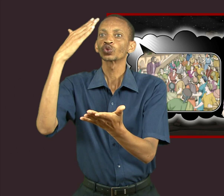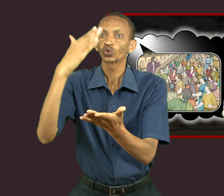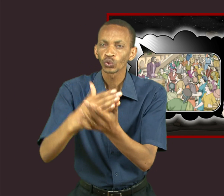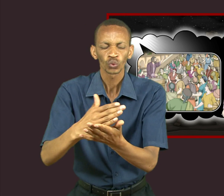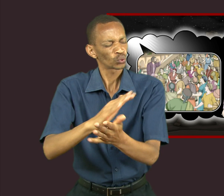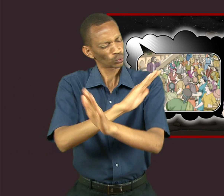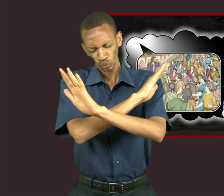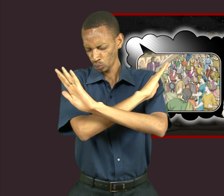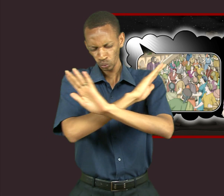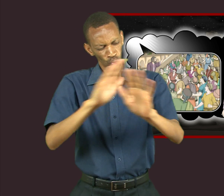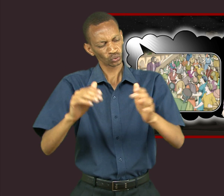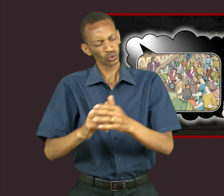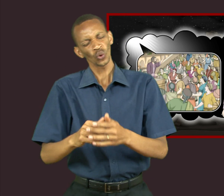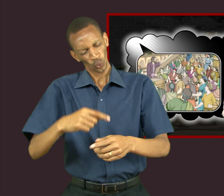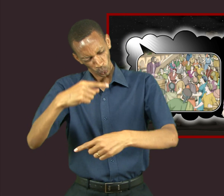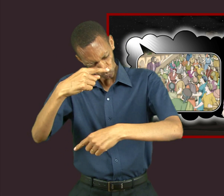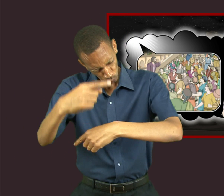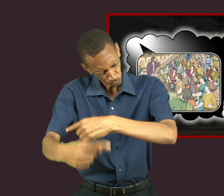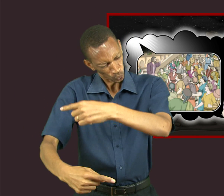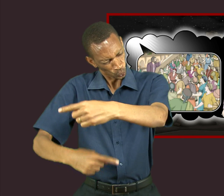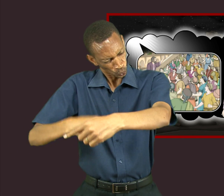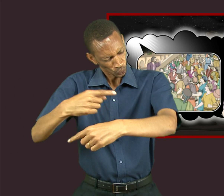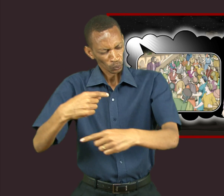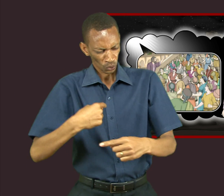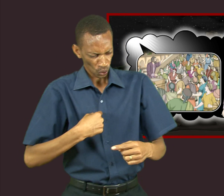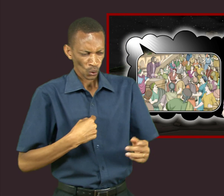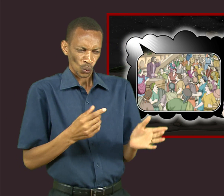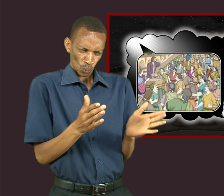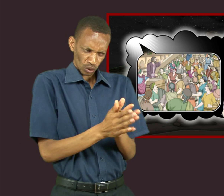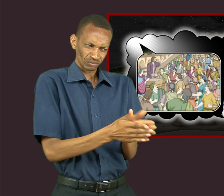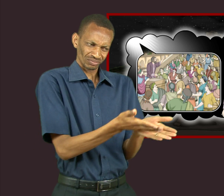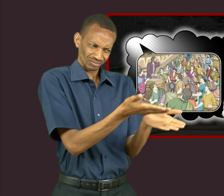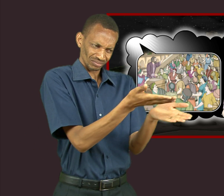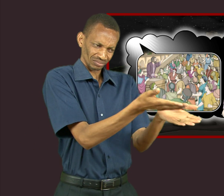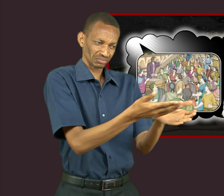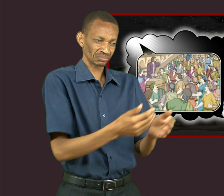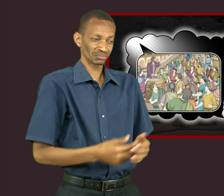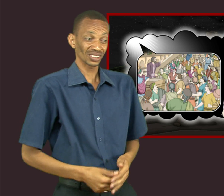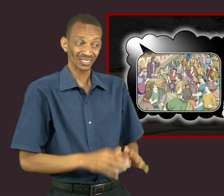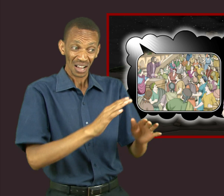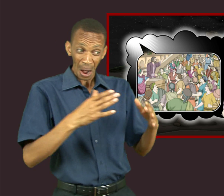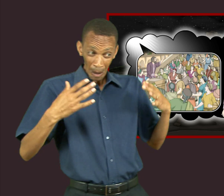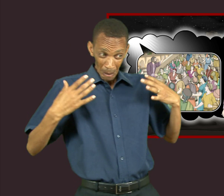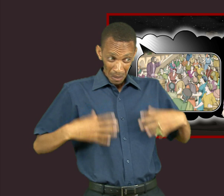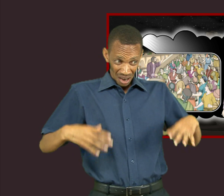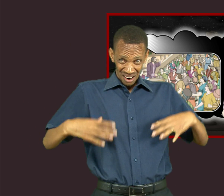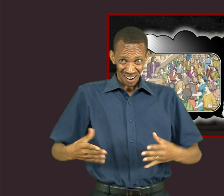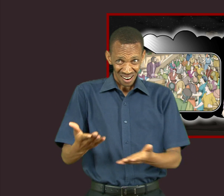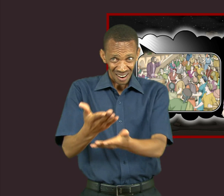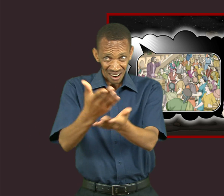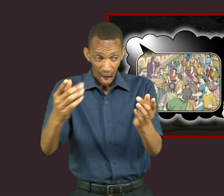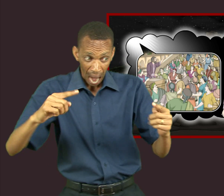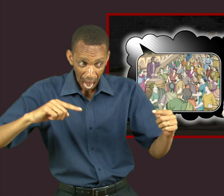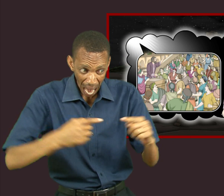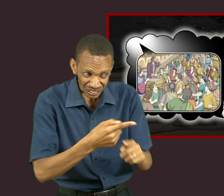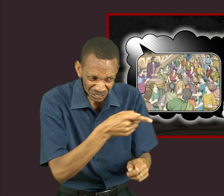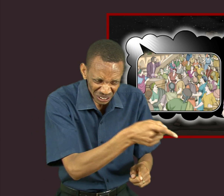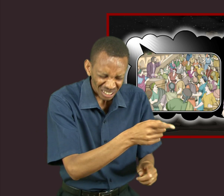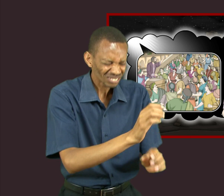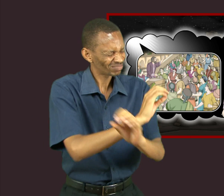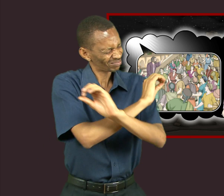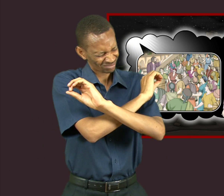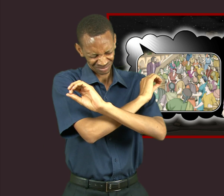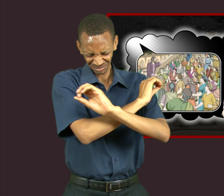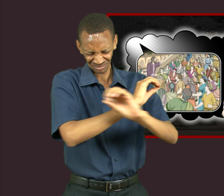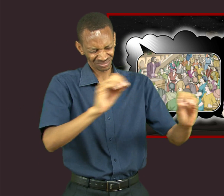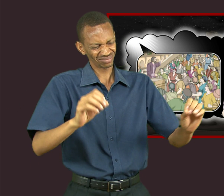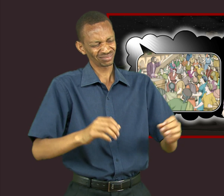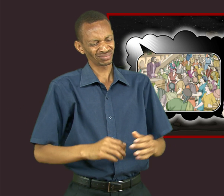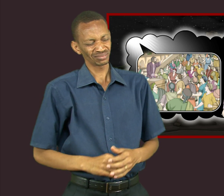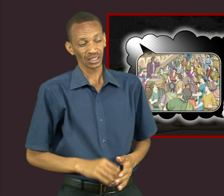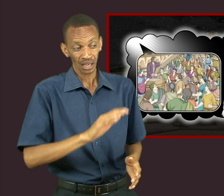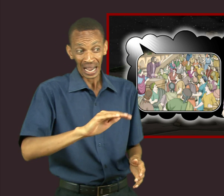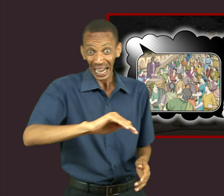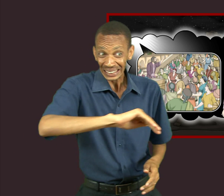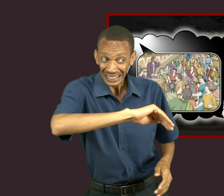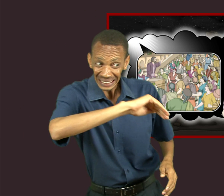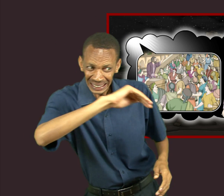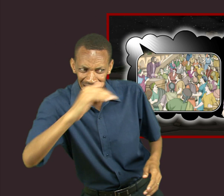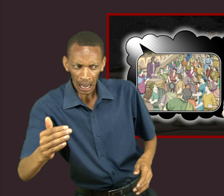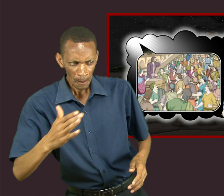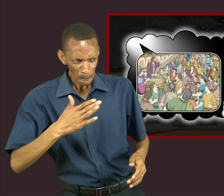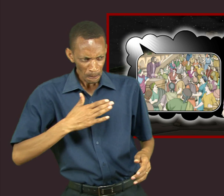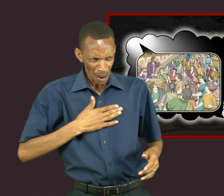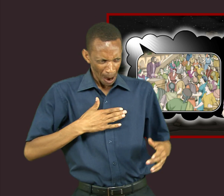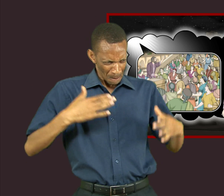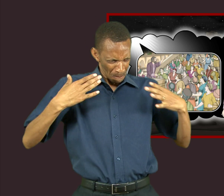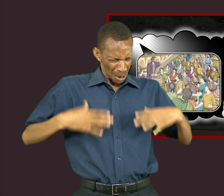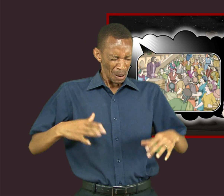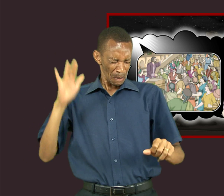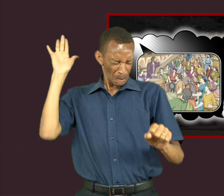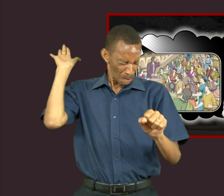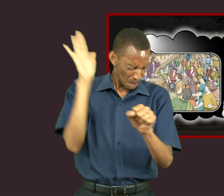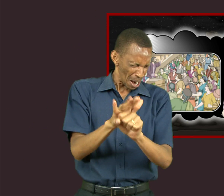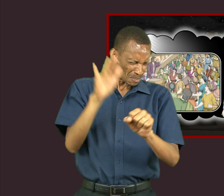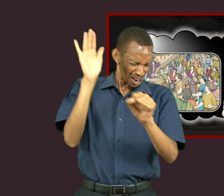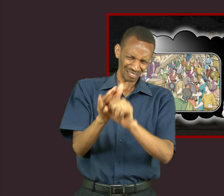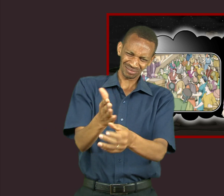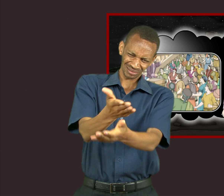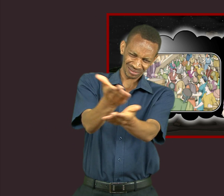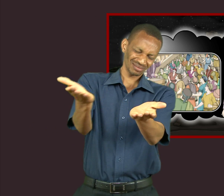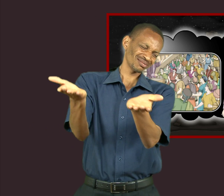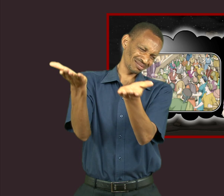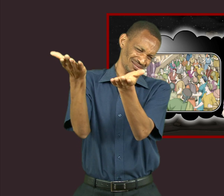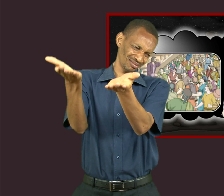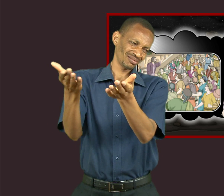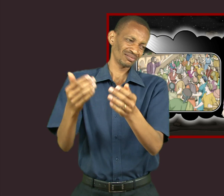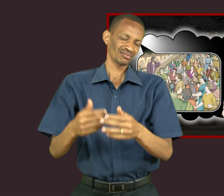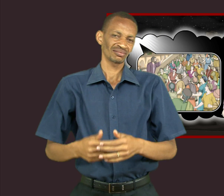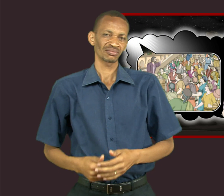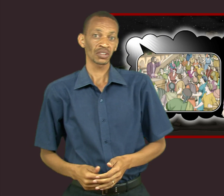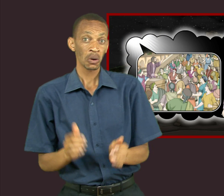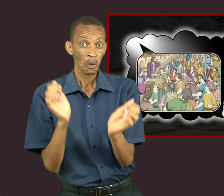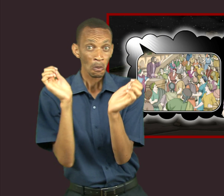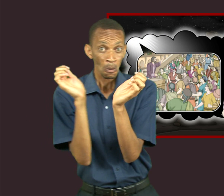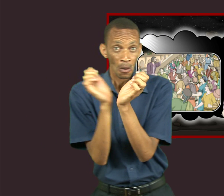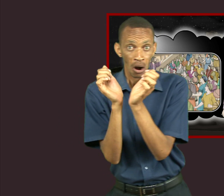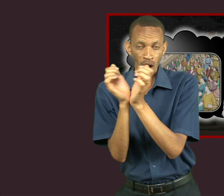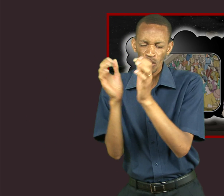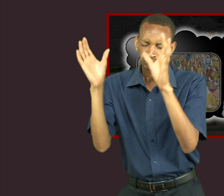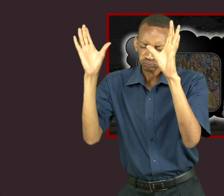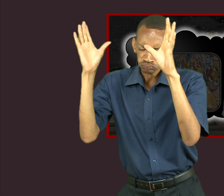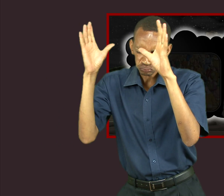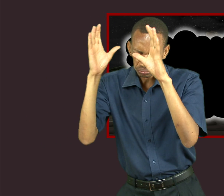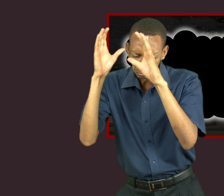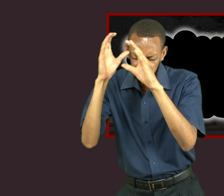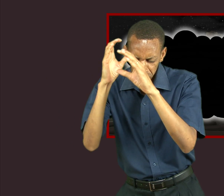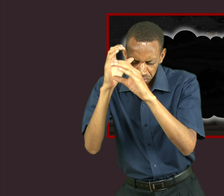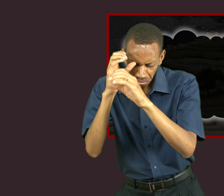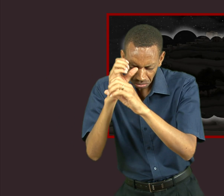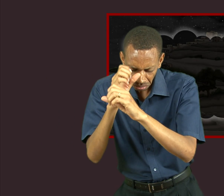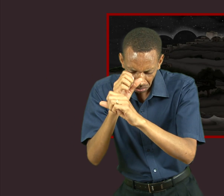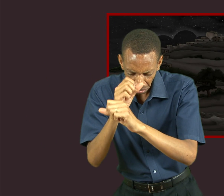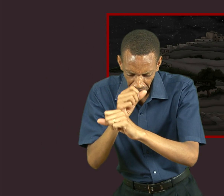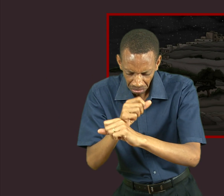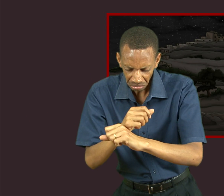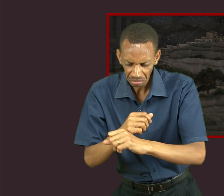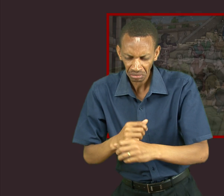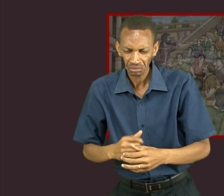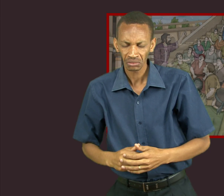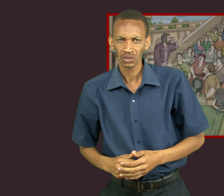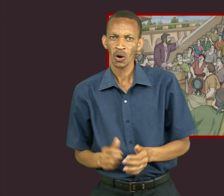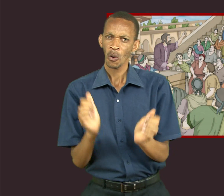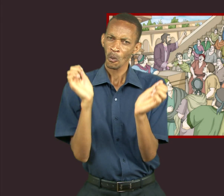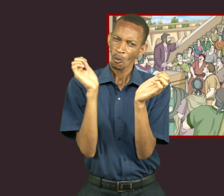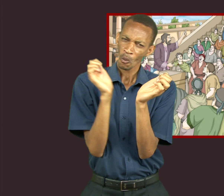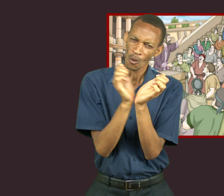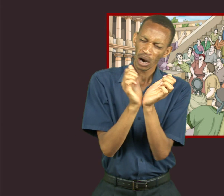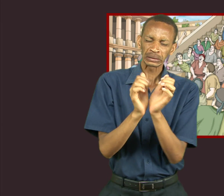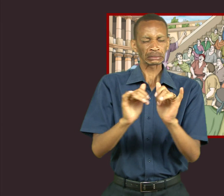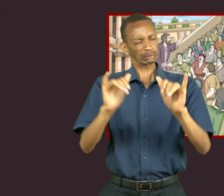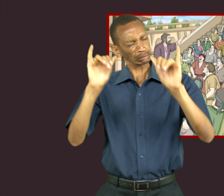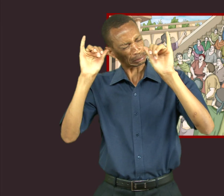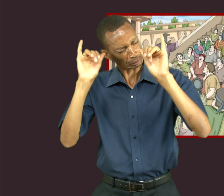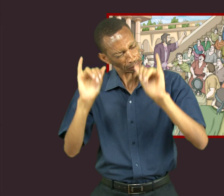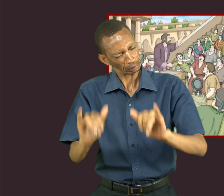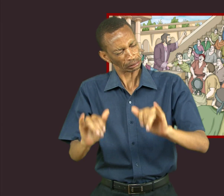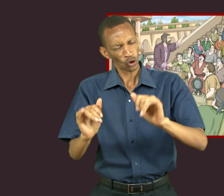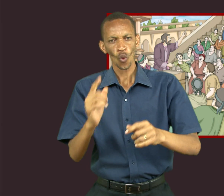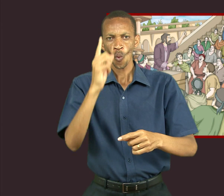For I am with you and no one will lay a hand on you, because I have many people in this city.”